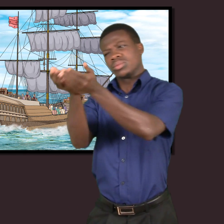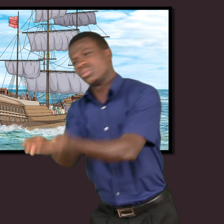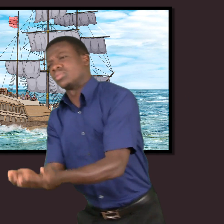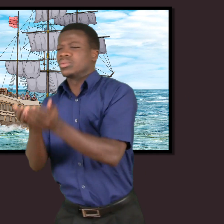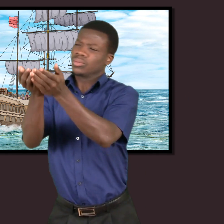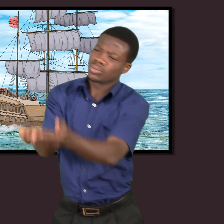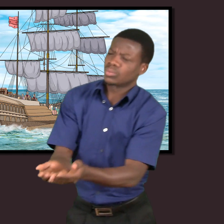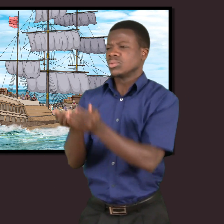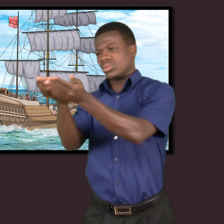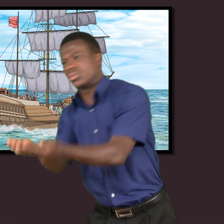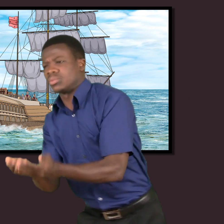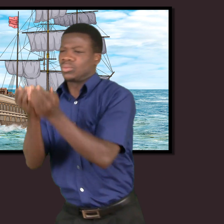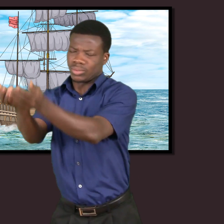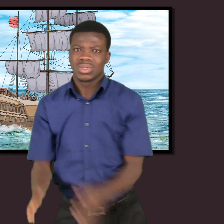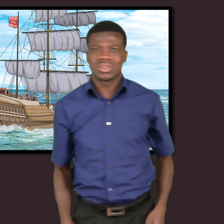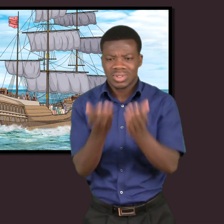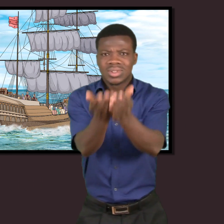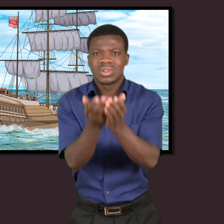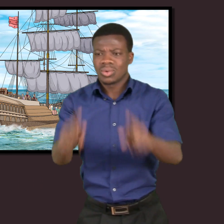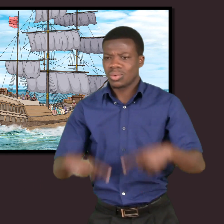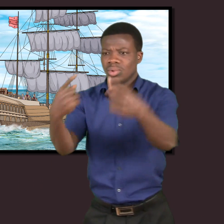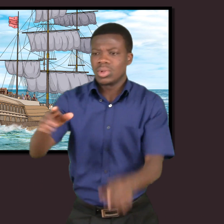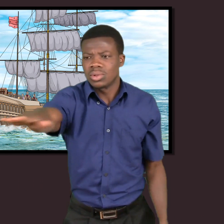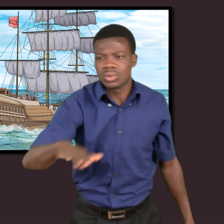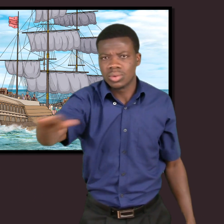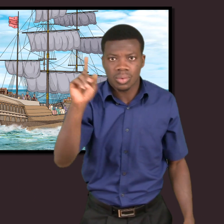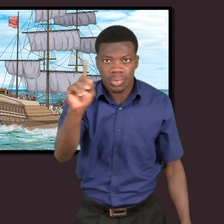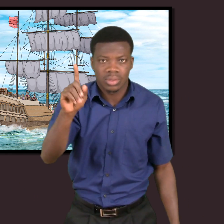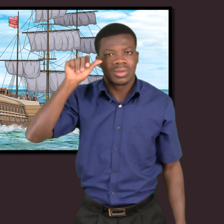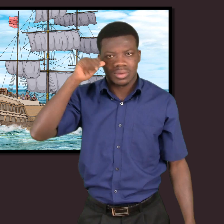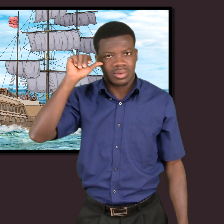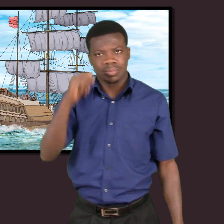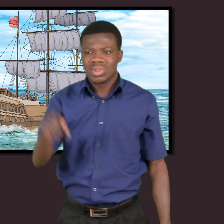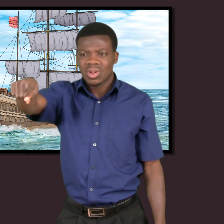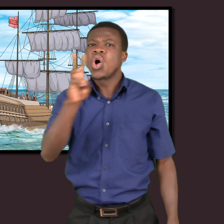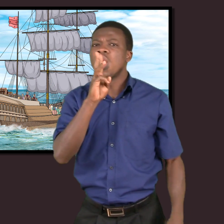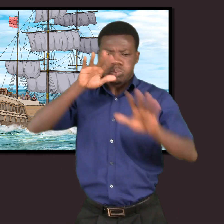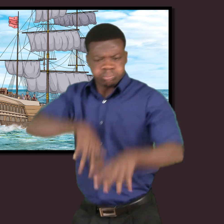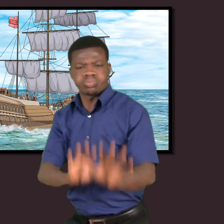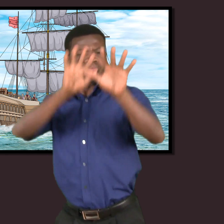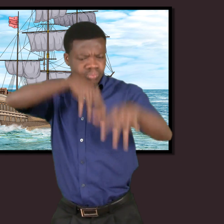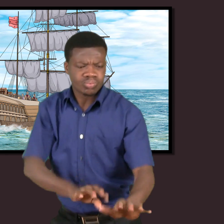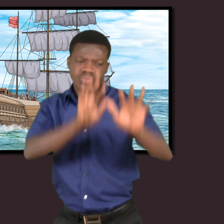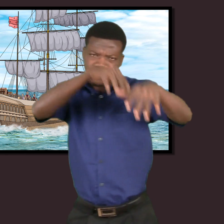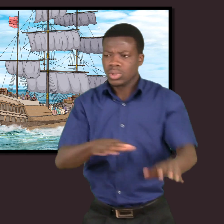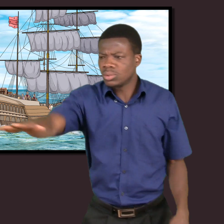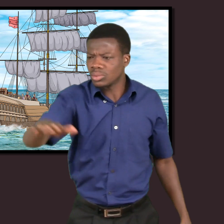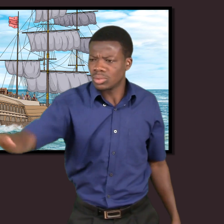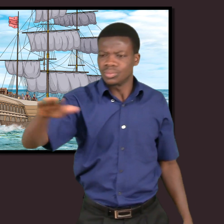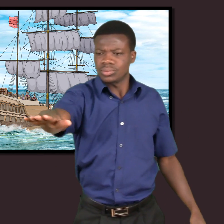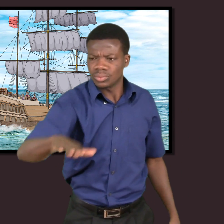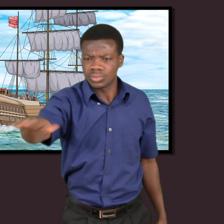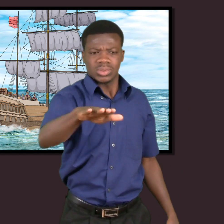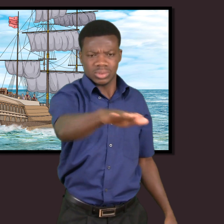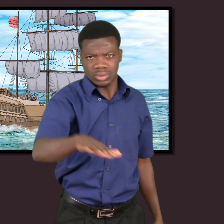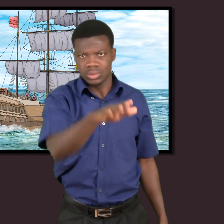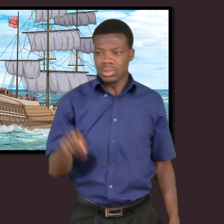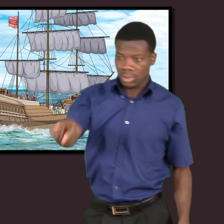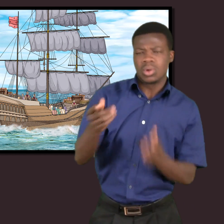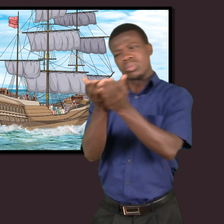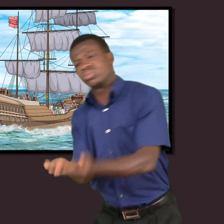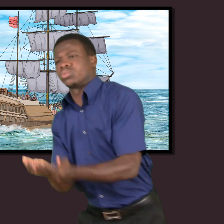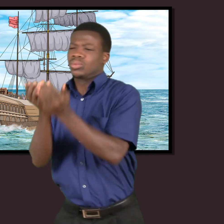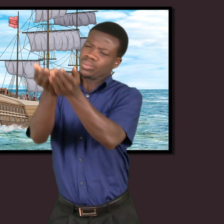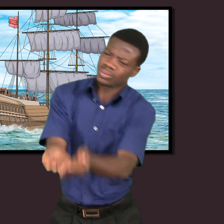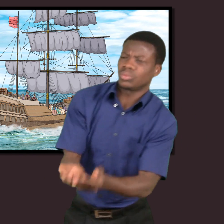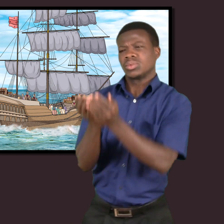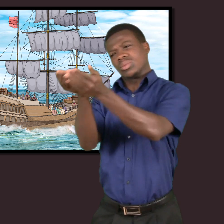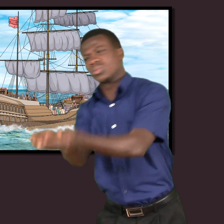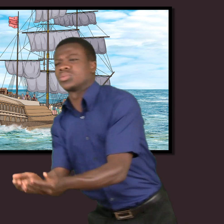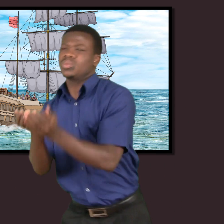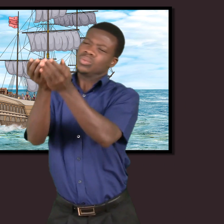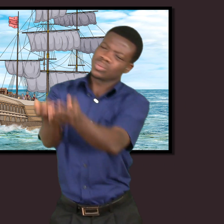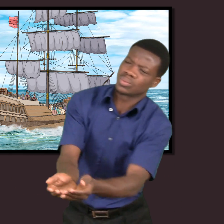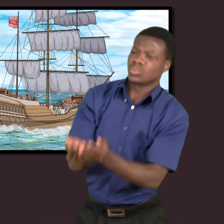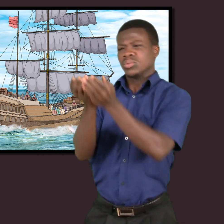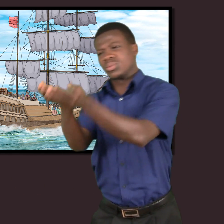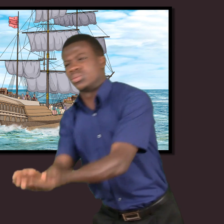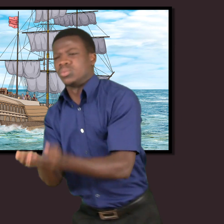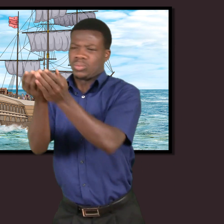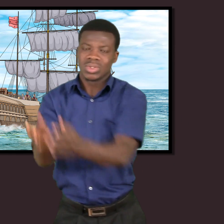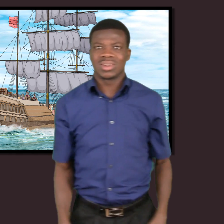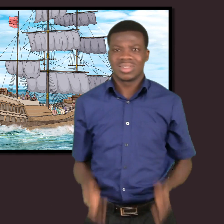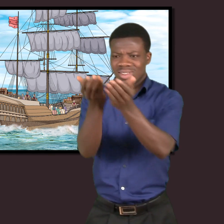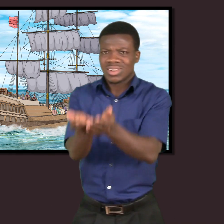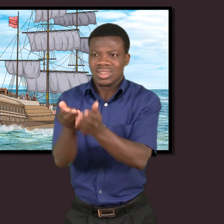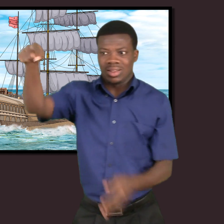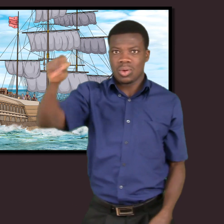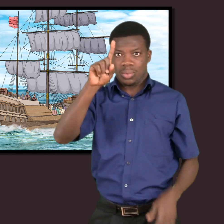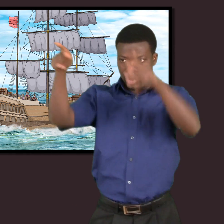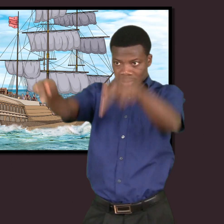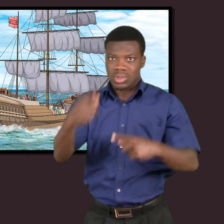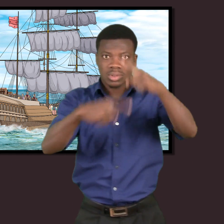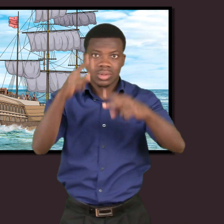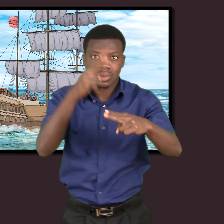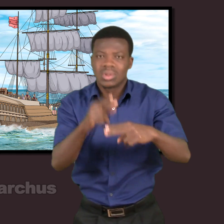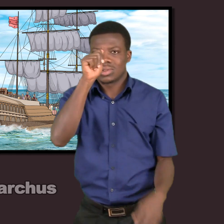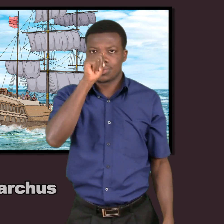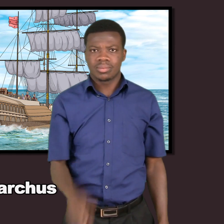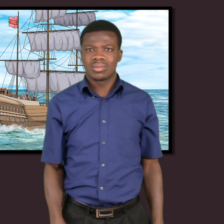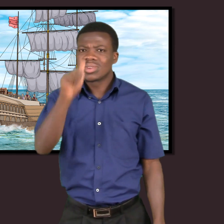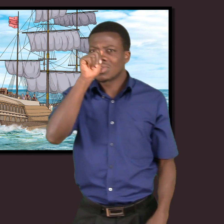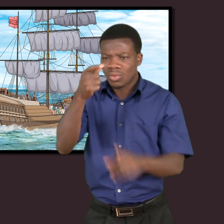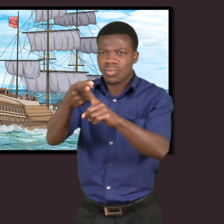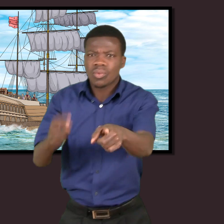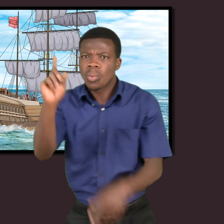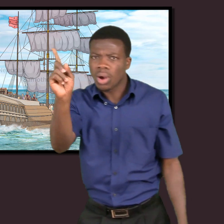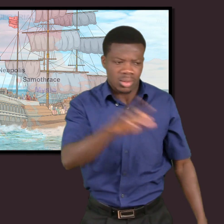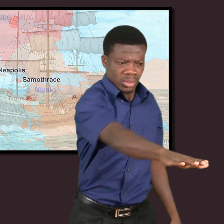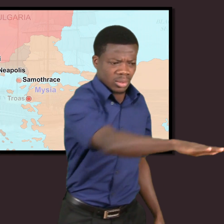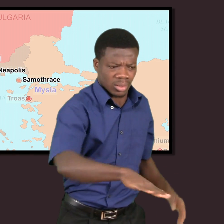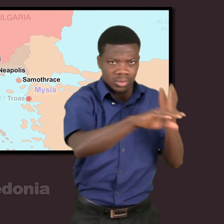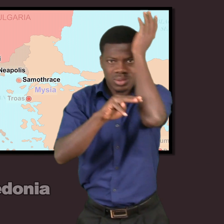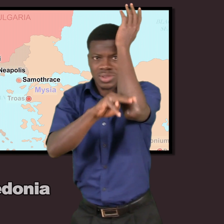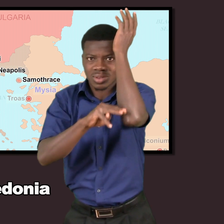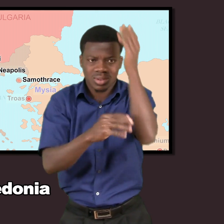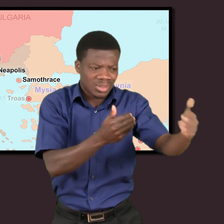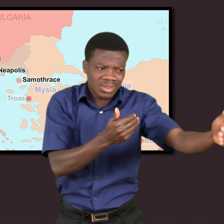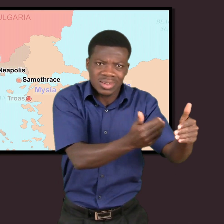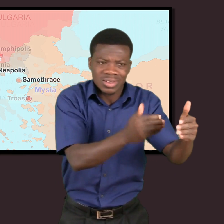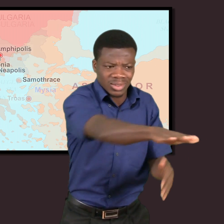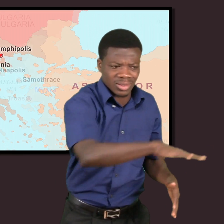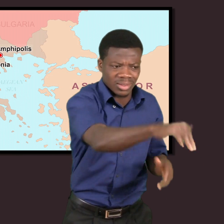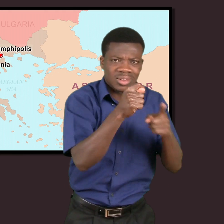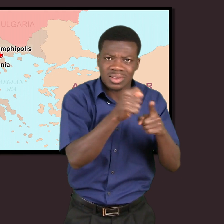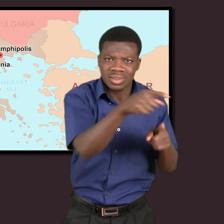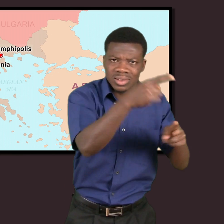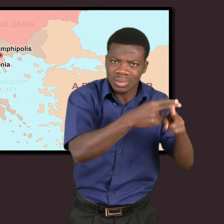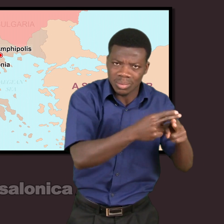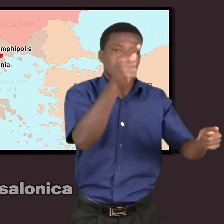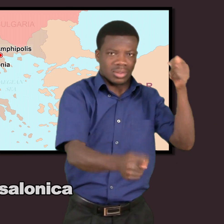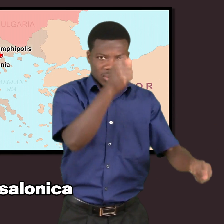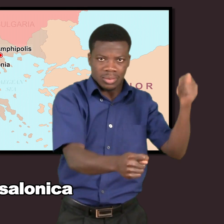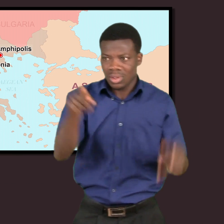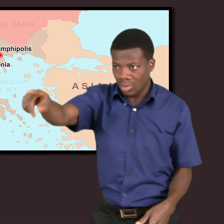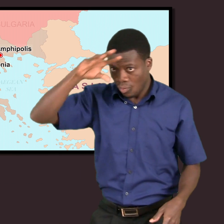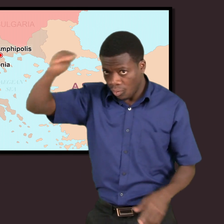We boarded an Adramyttian ship about to sail for ports along the coast of Asia, and we put out to sea.